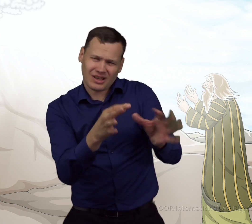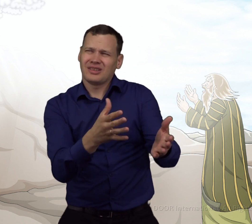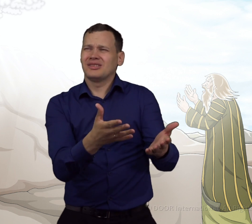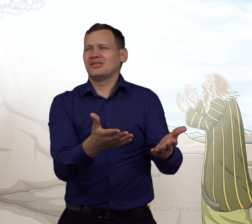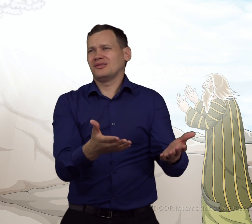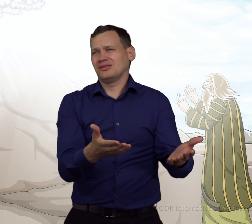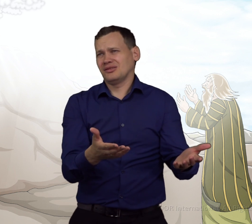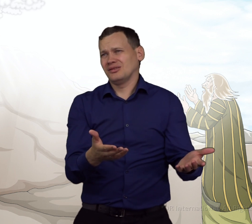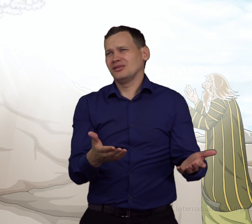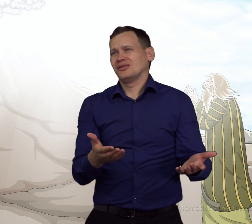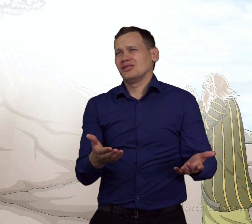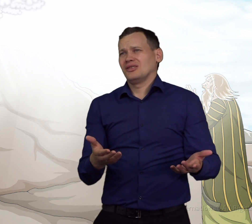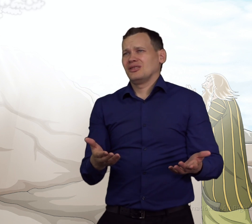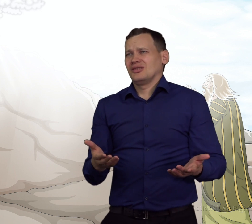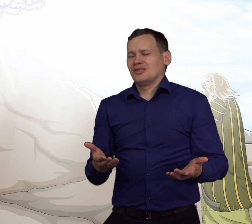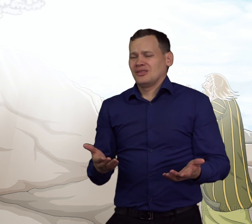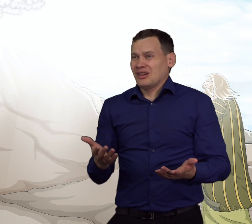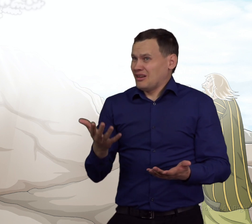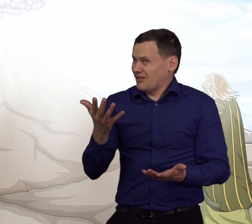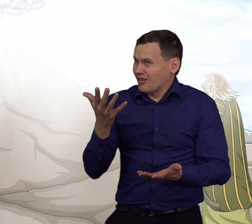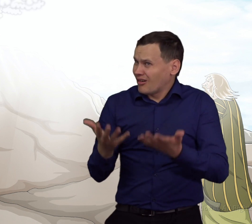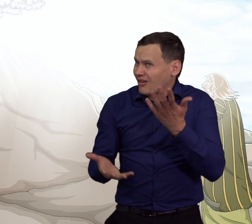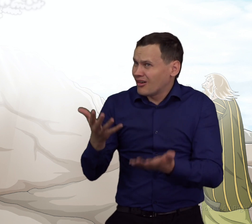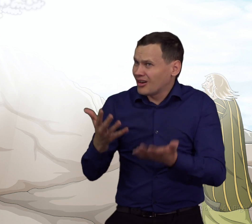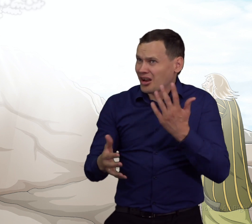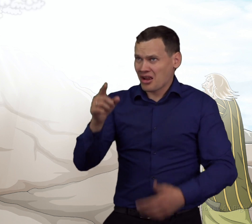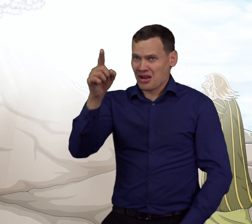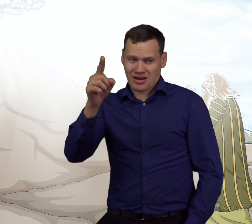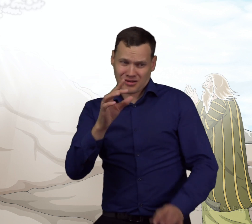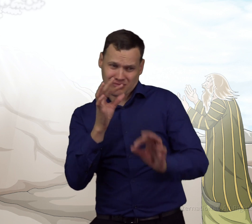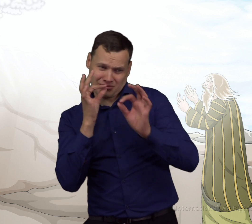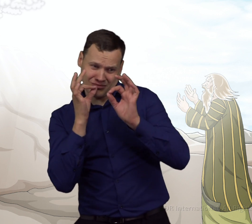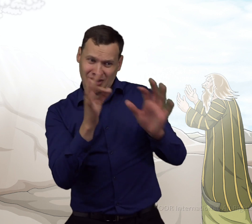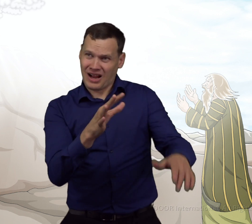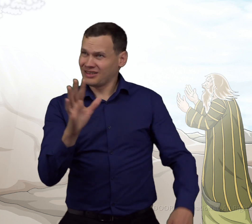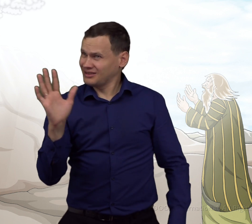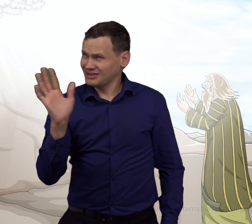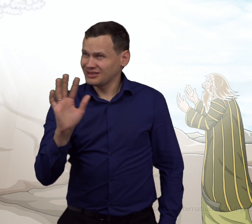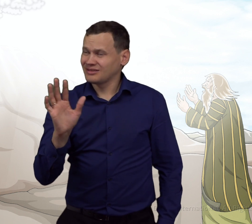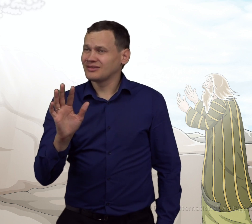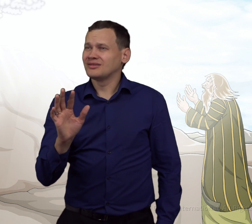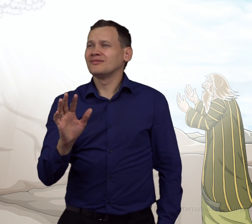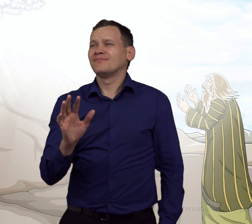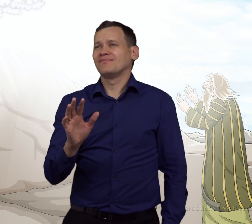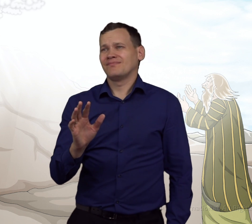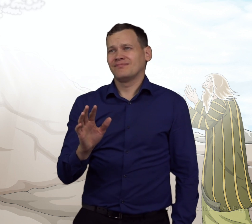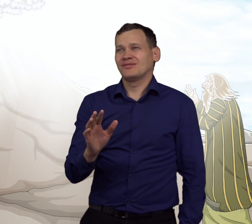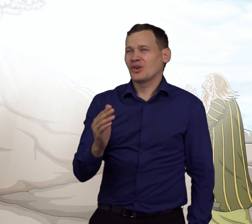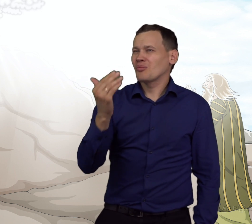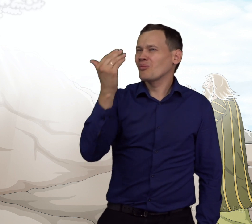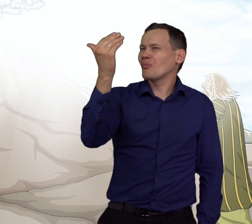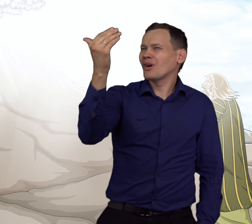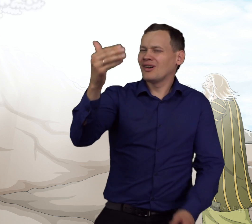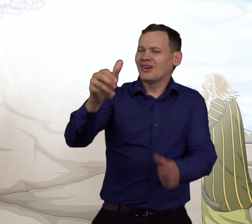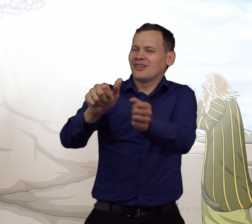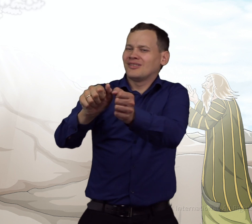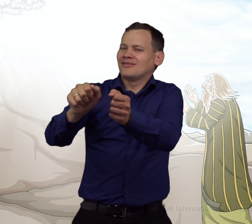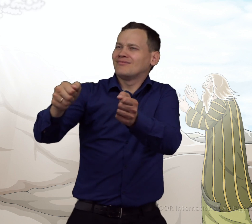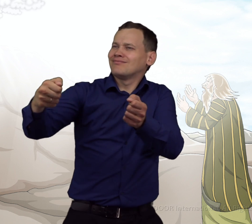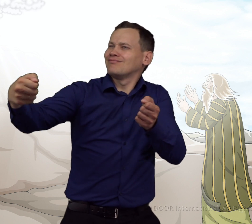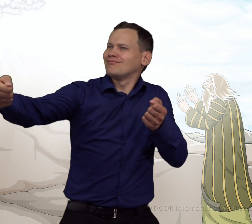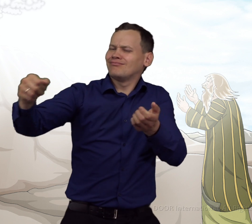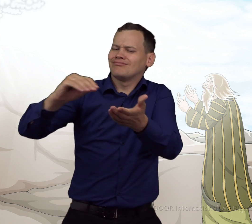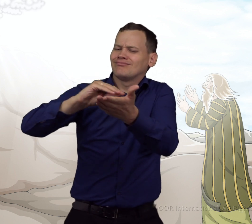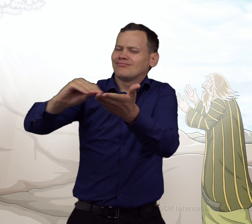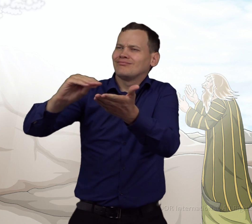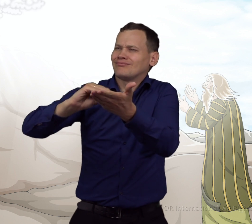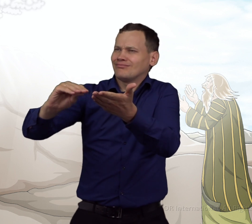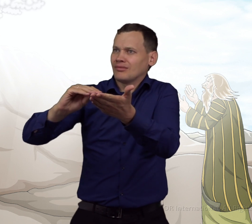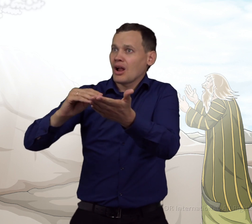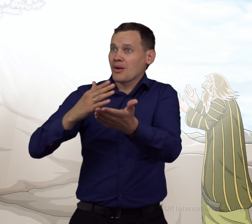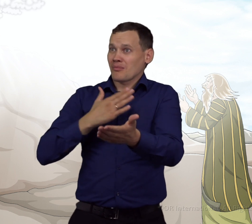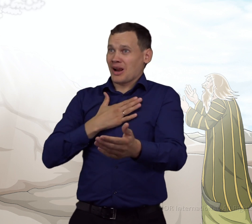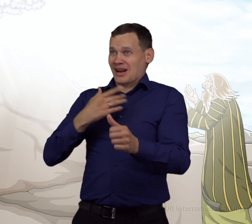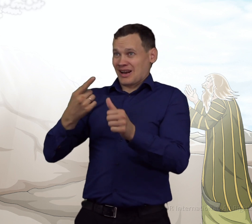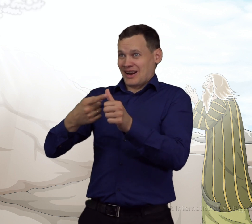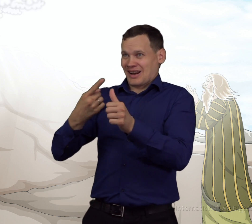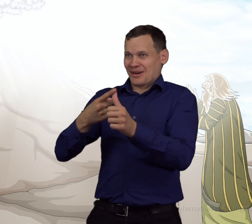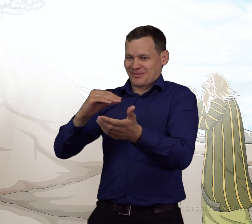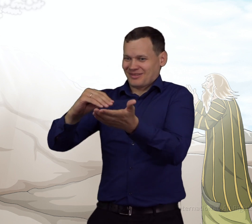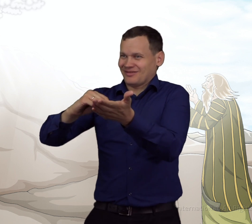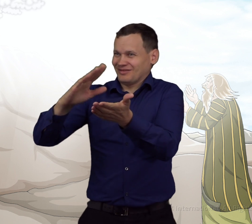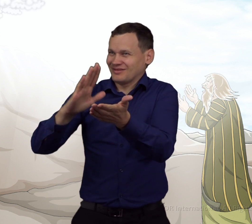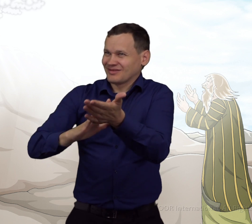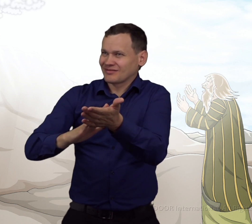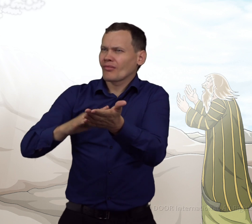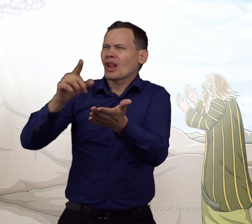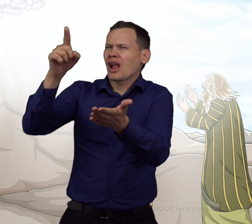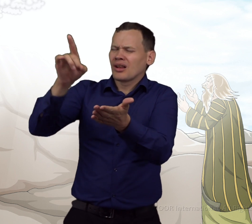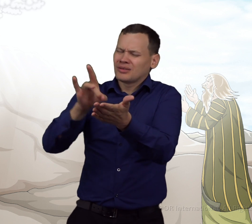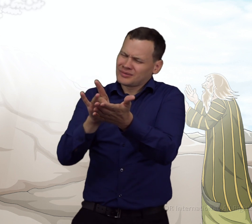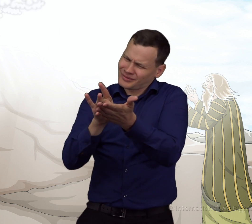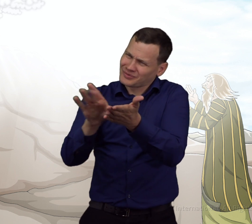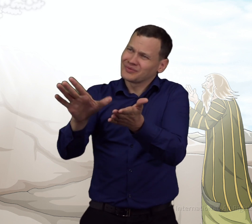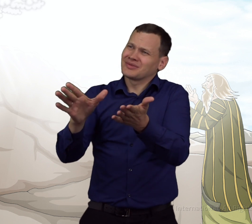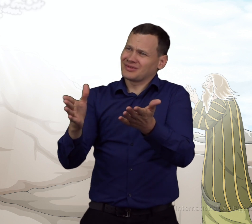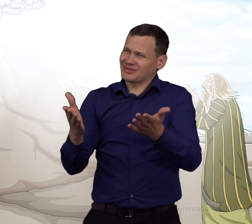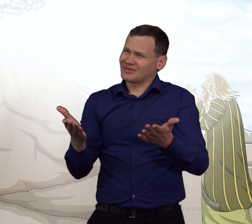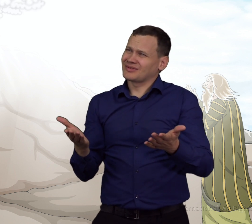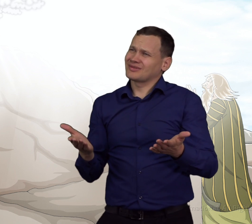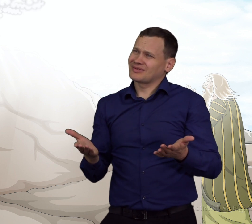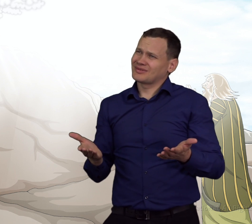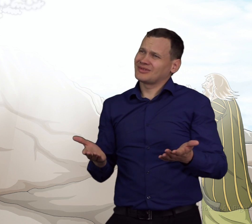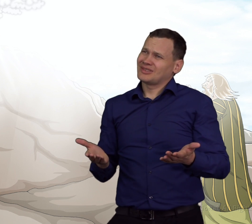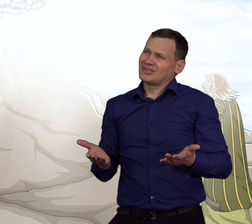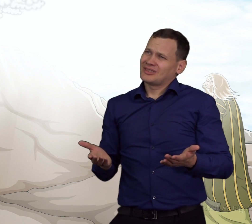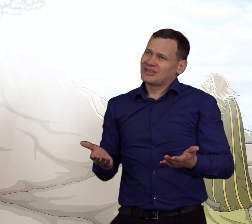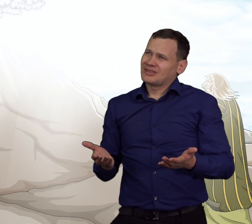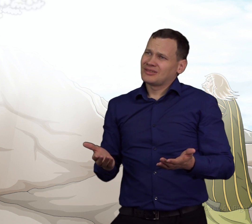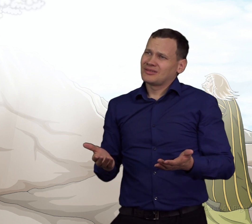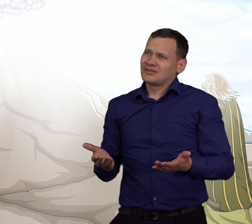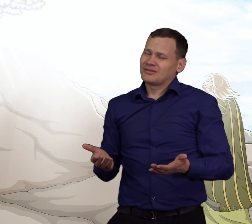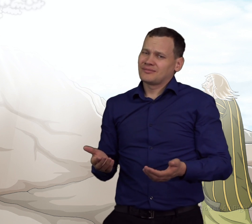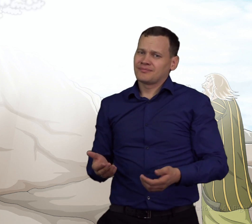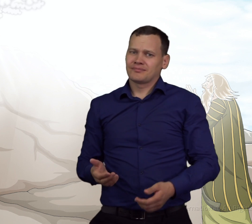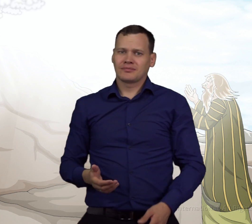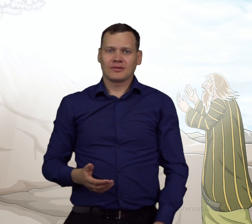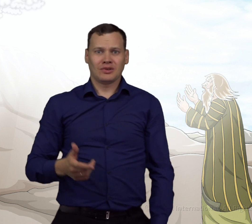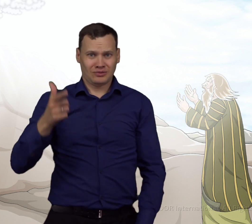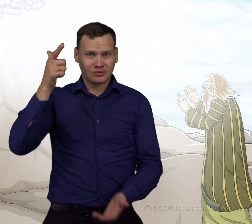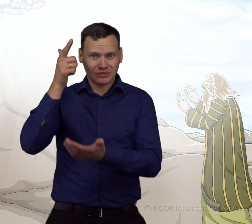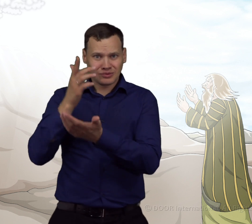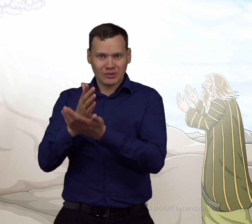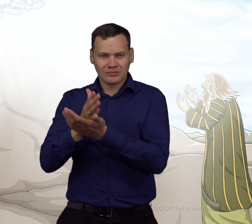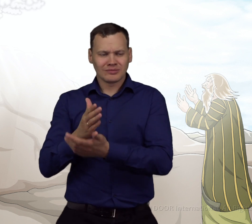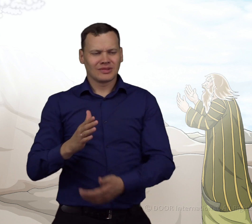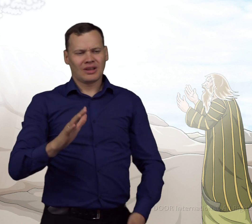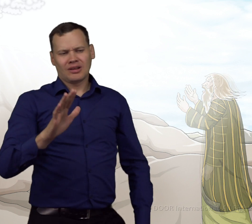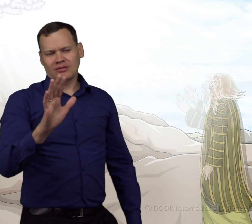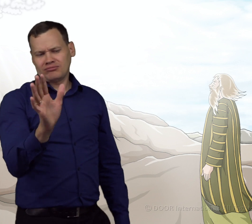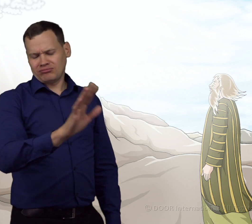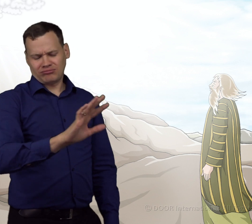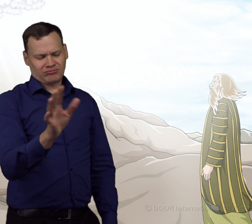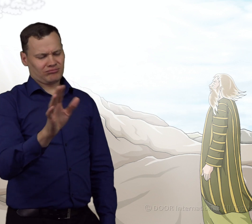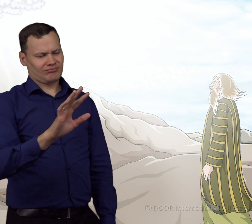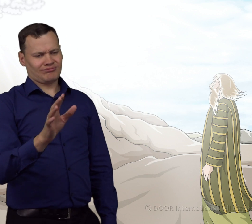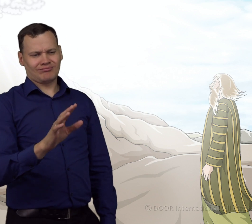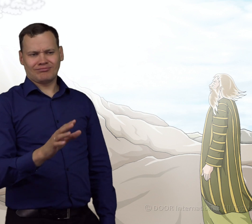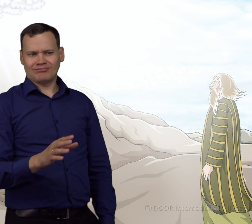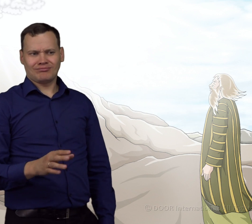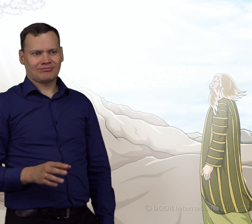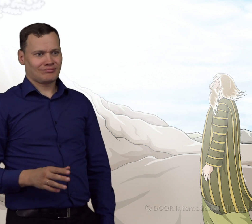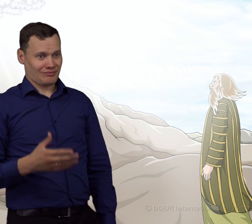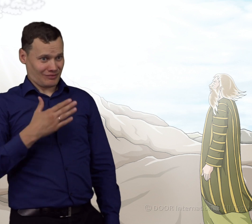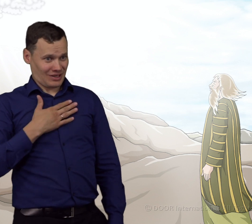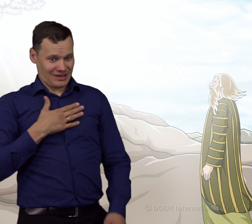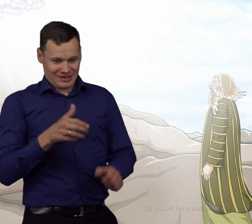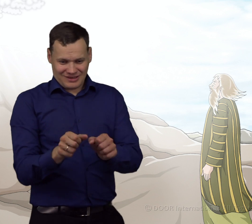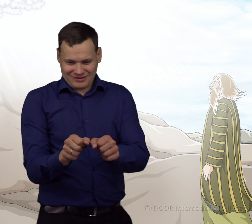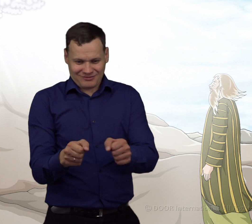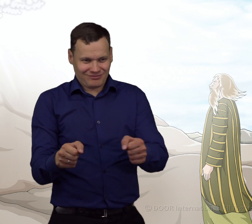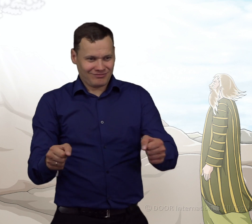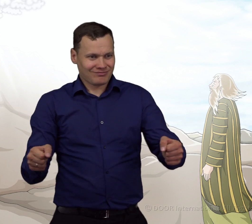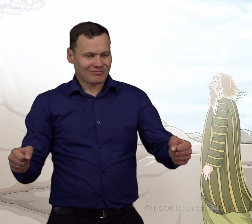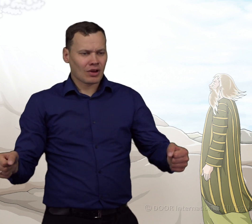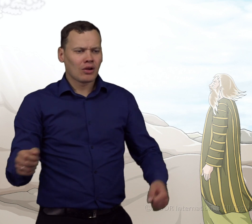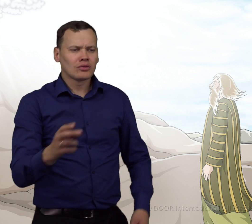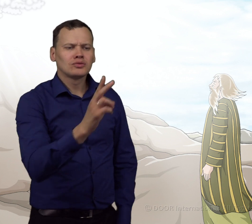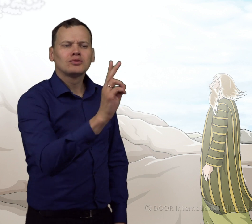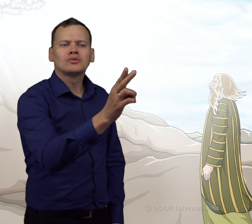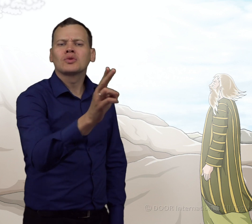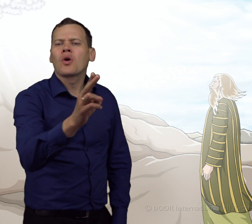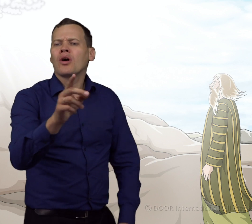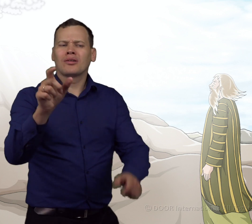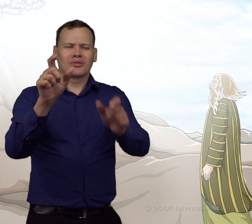Yet now, if You would only forgive their sin....